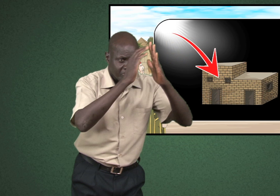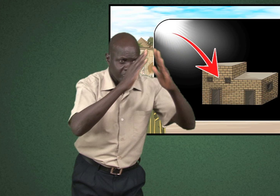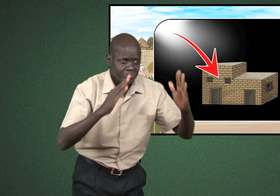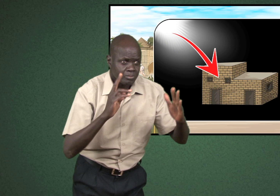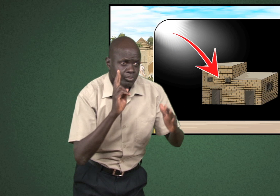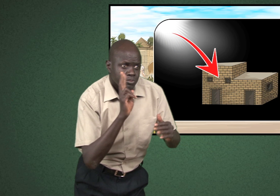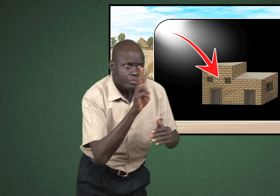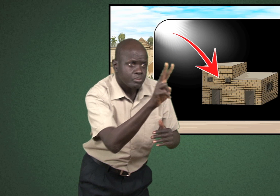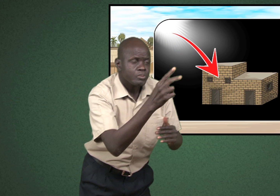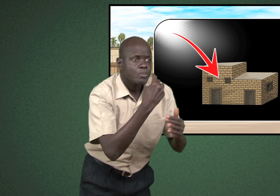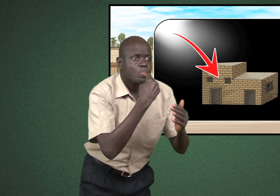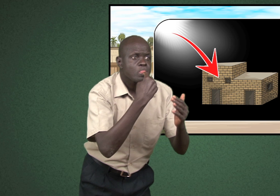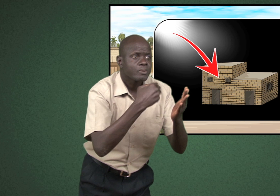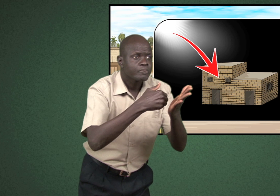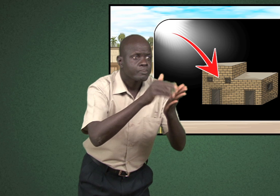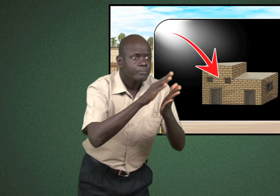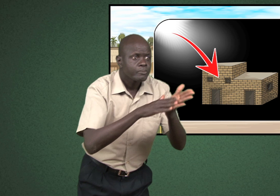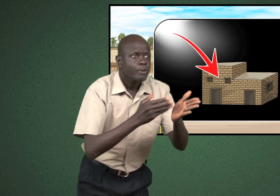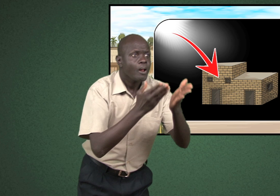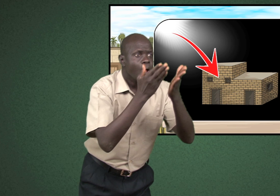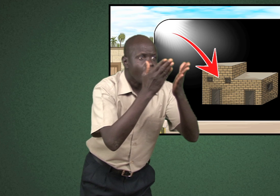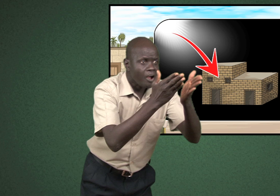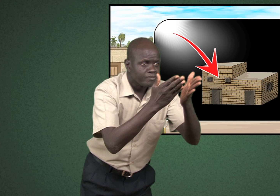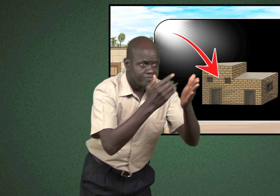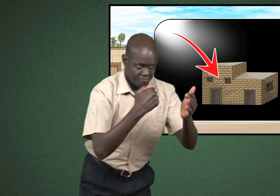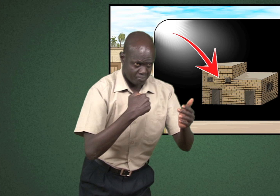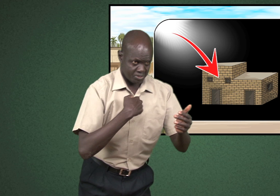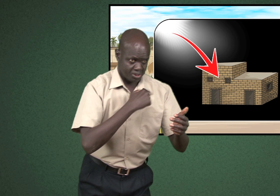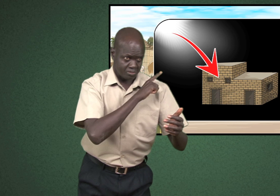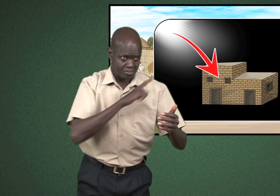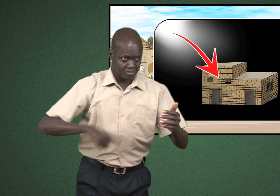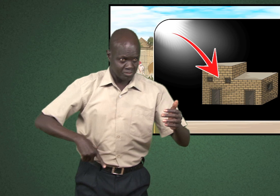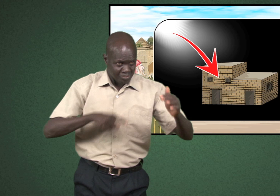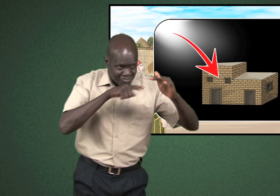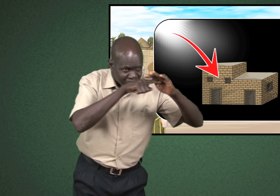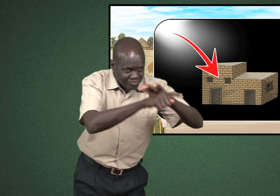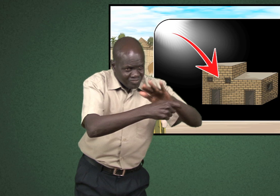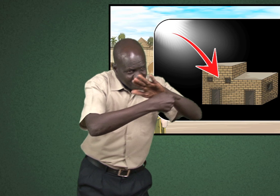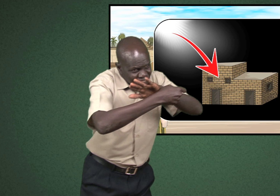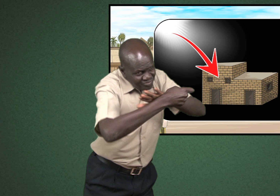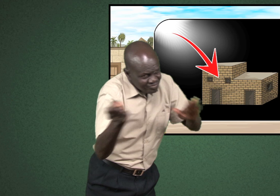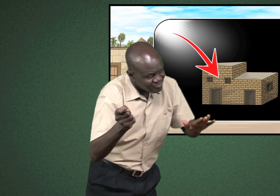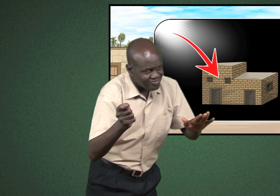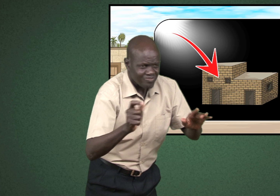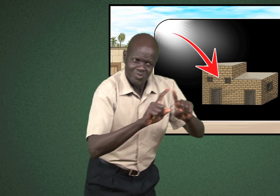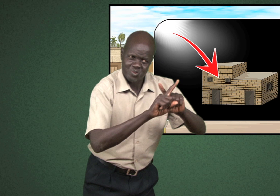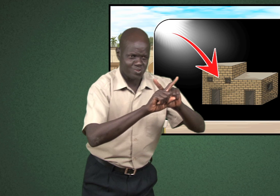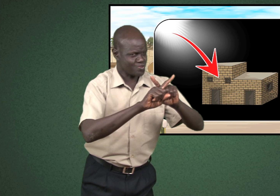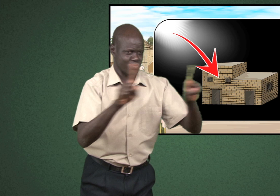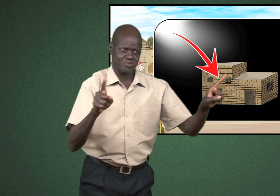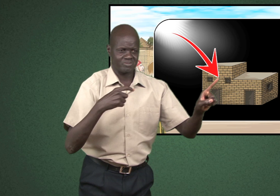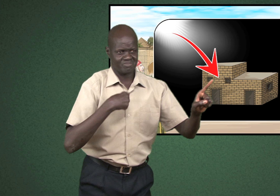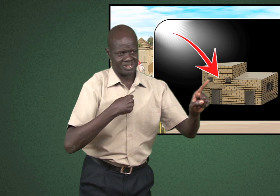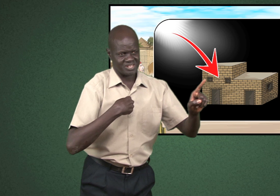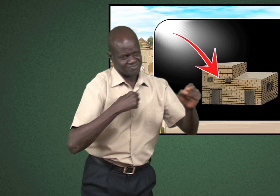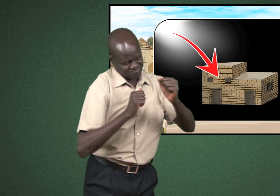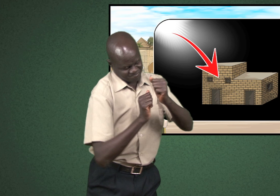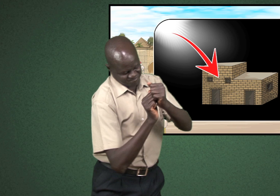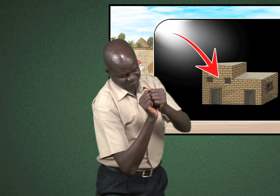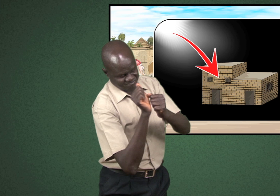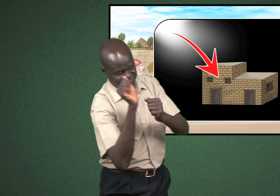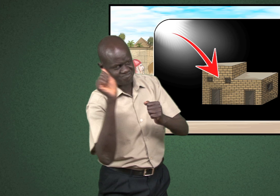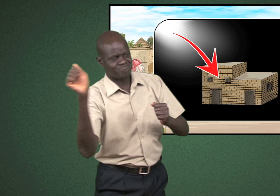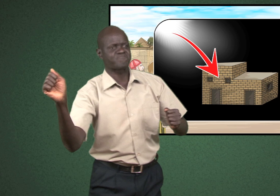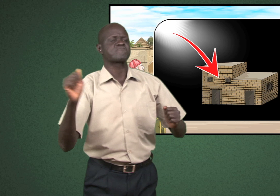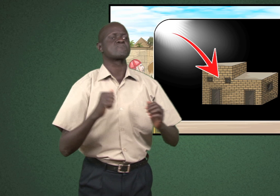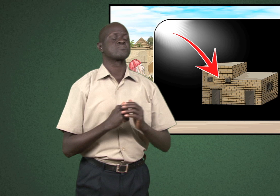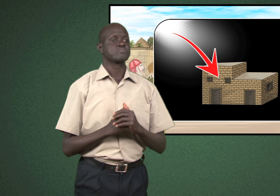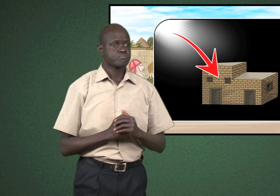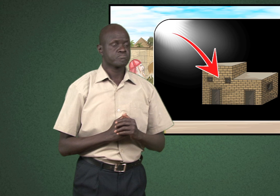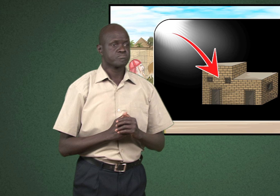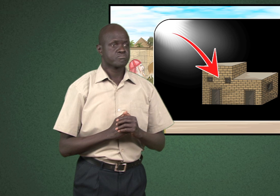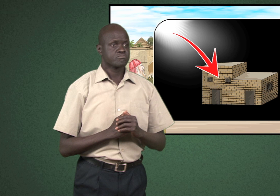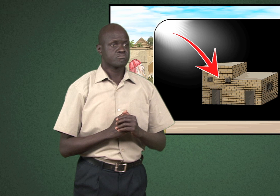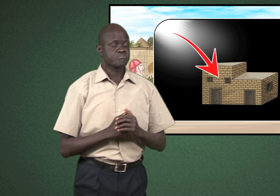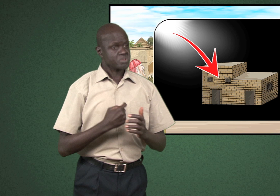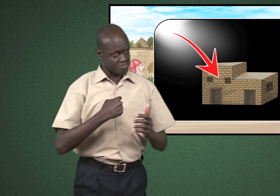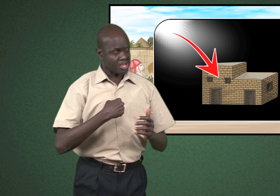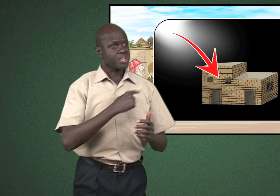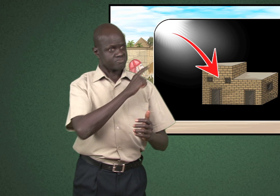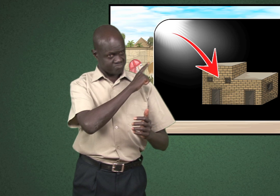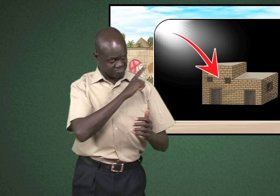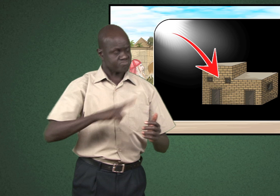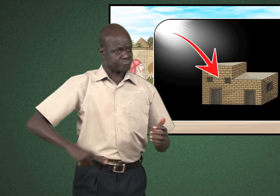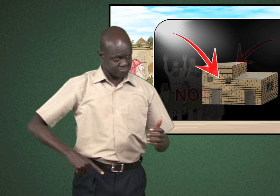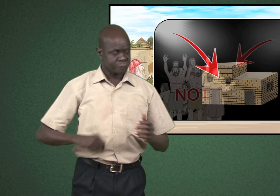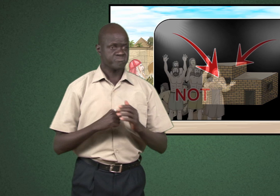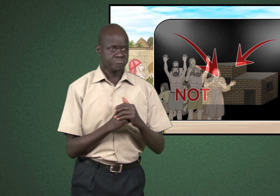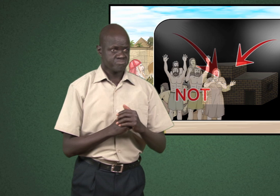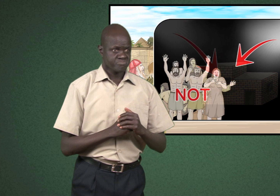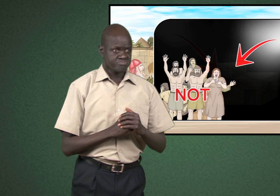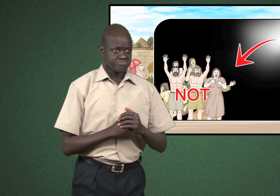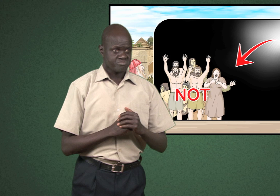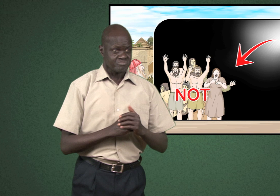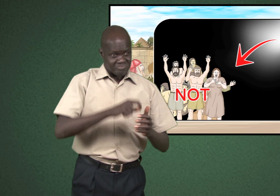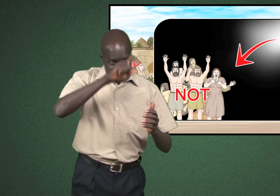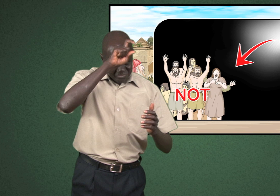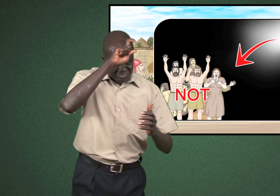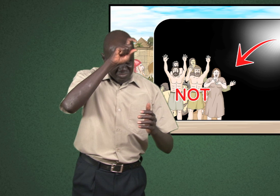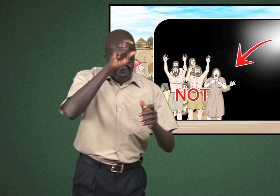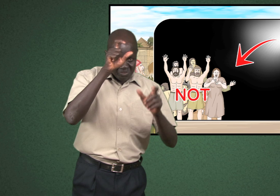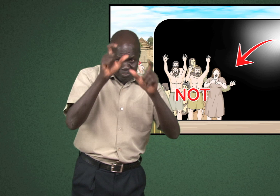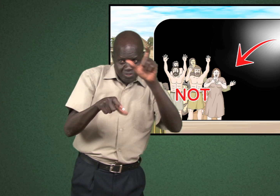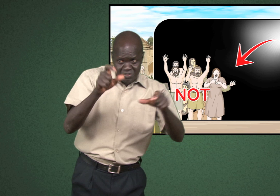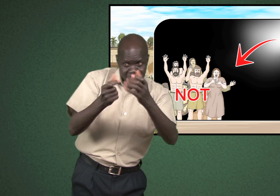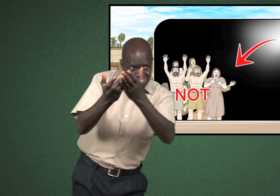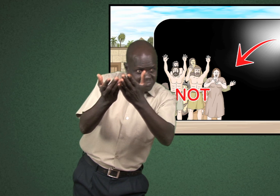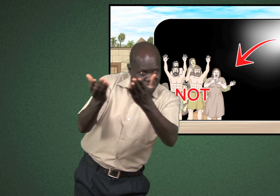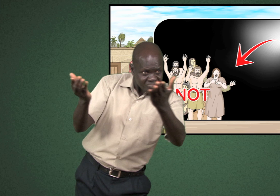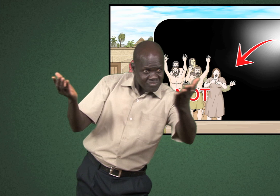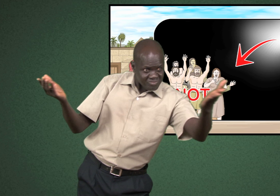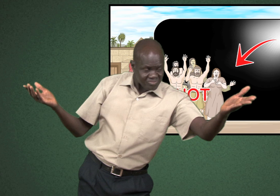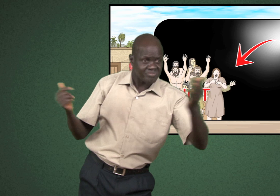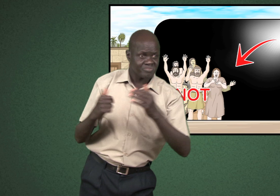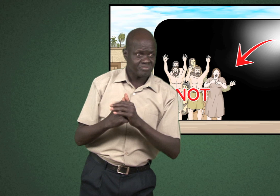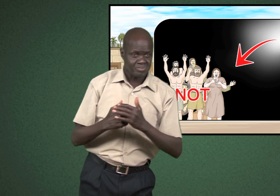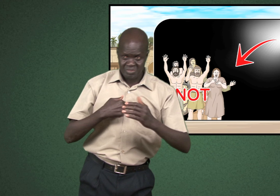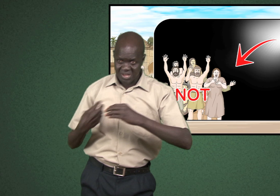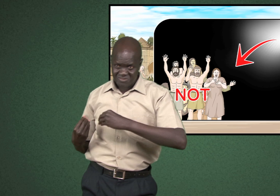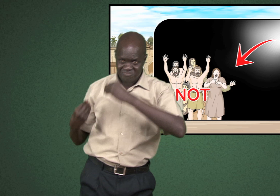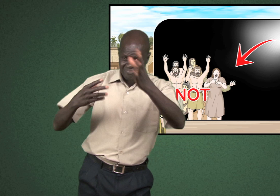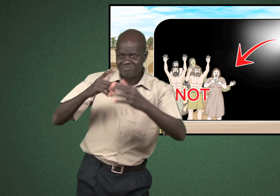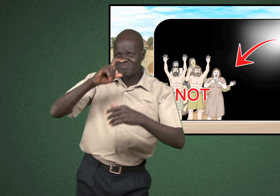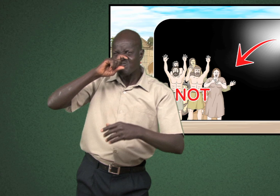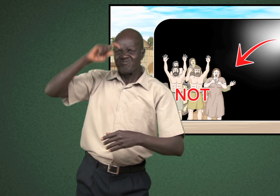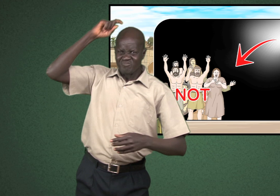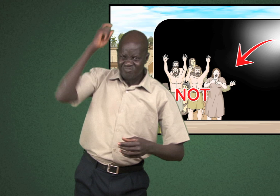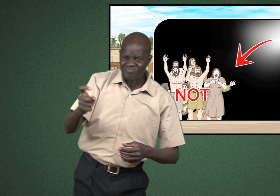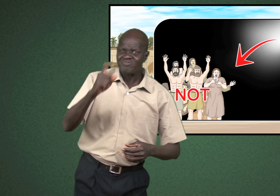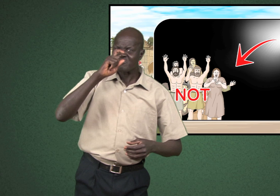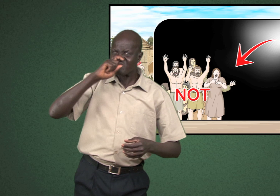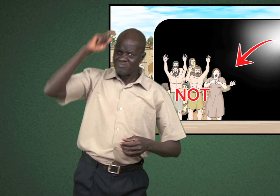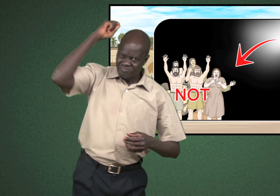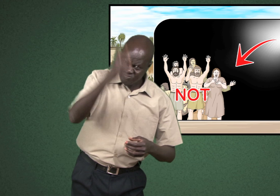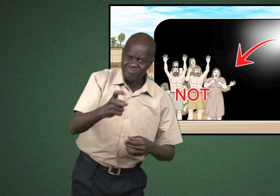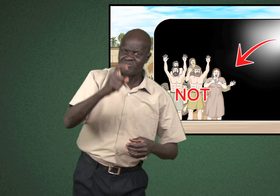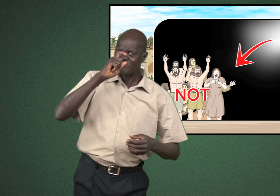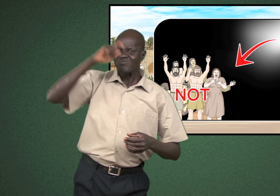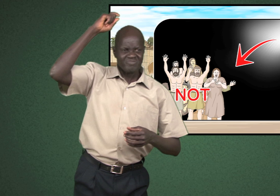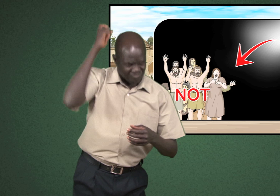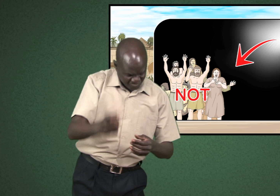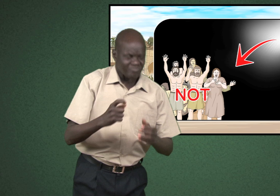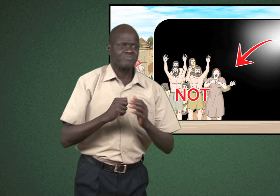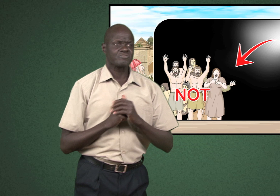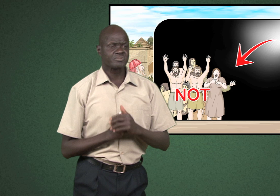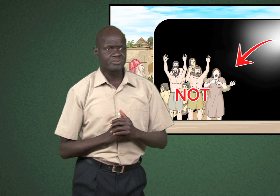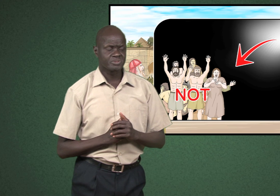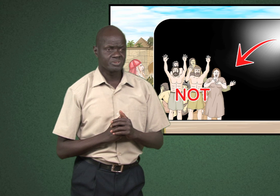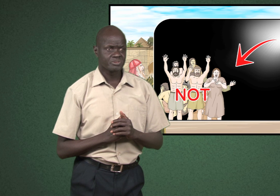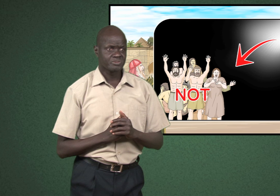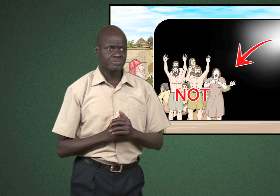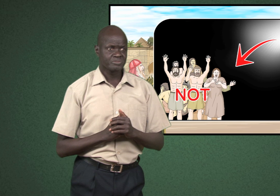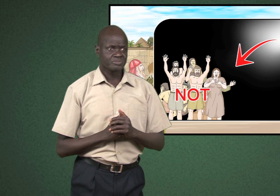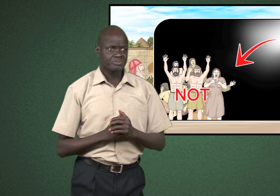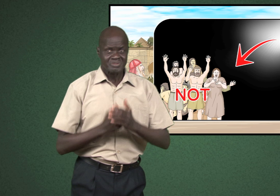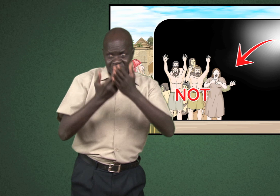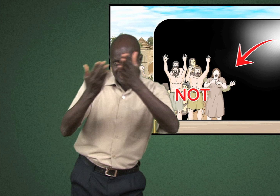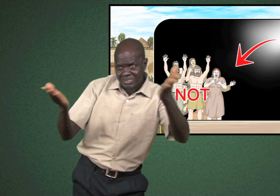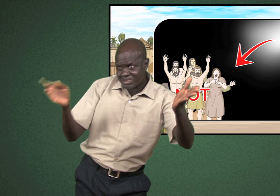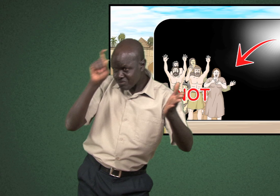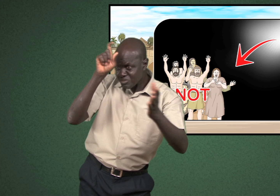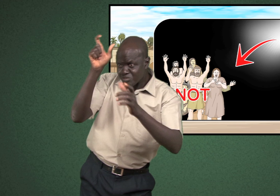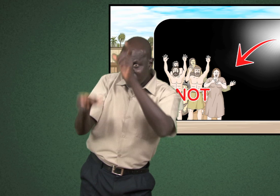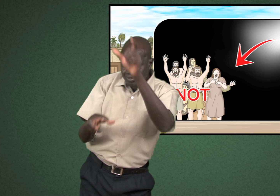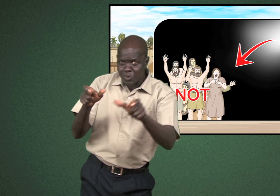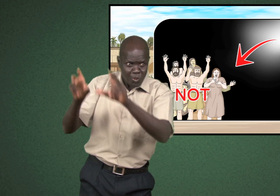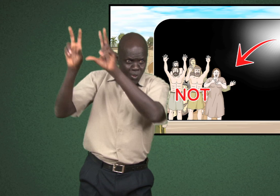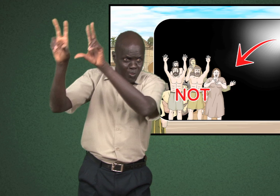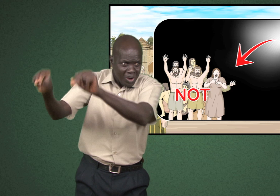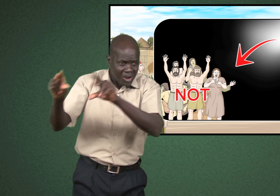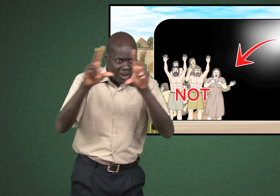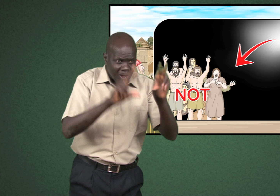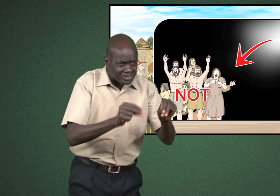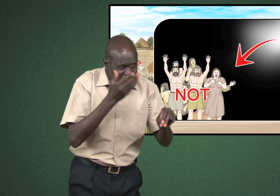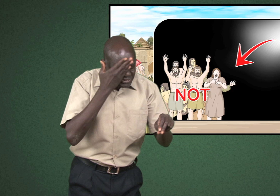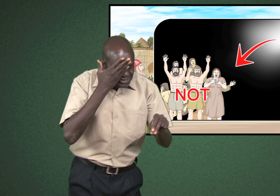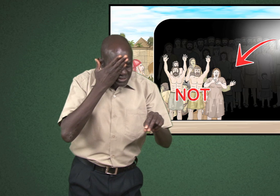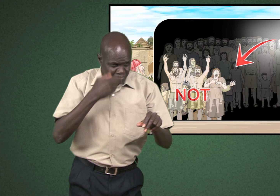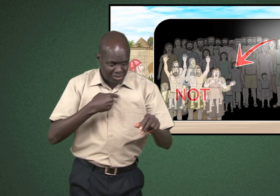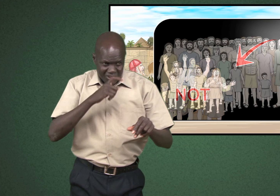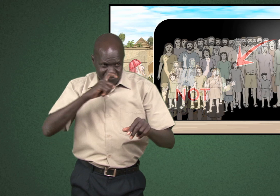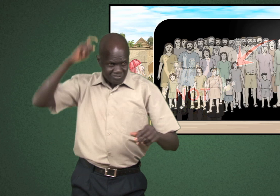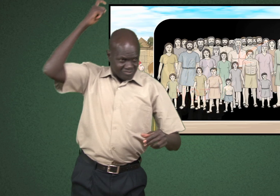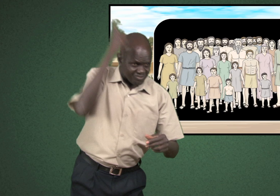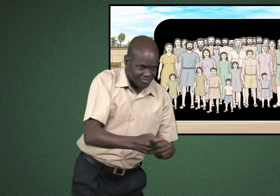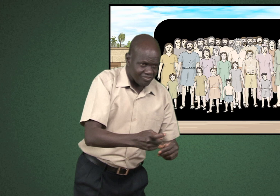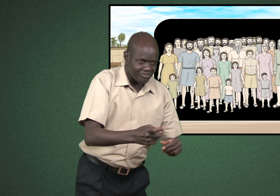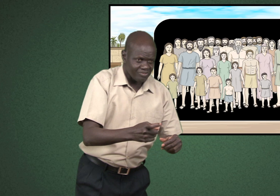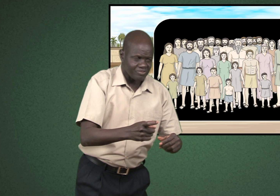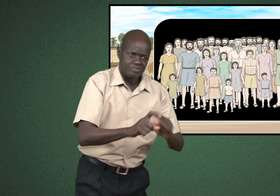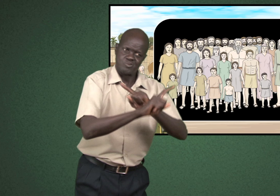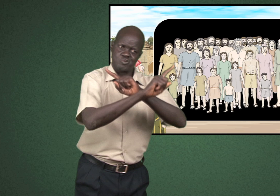when I see the blood, I will pass over you. No plague will fall on you to destroy you when I strike the land of Egypt.